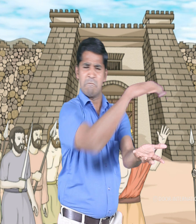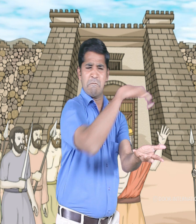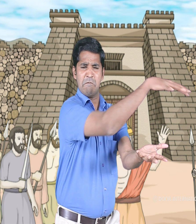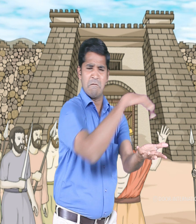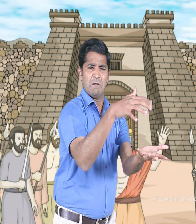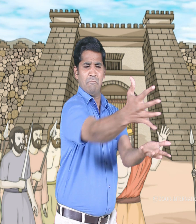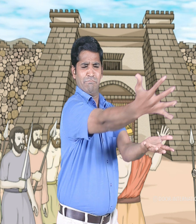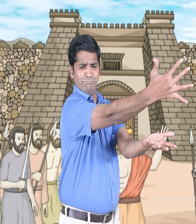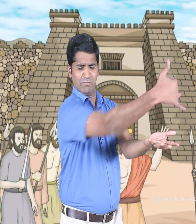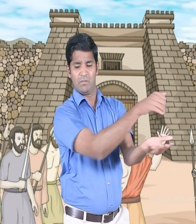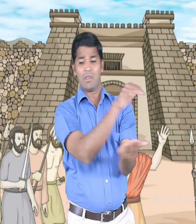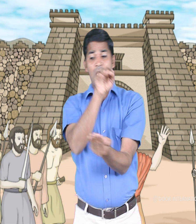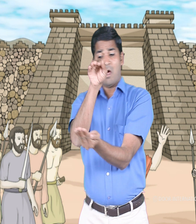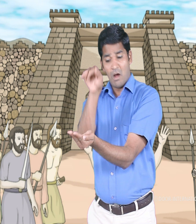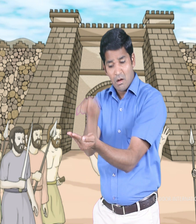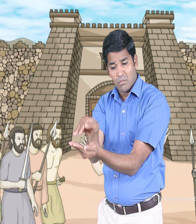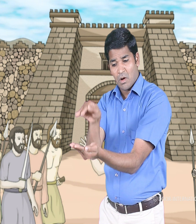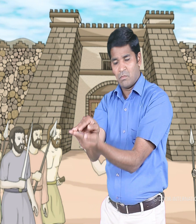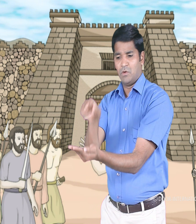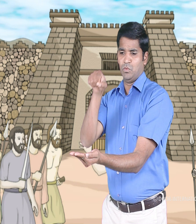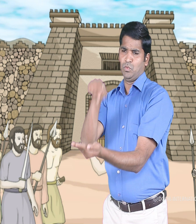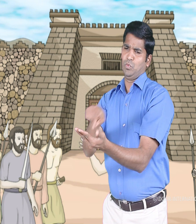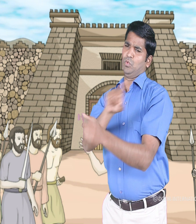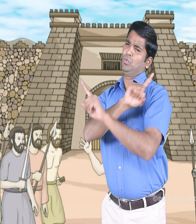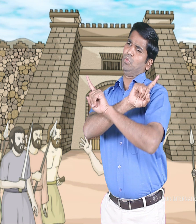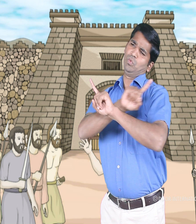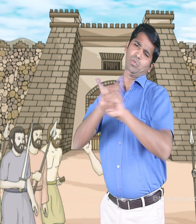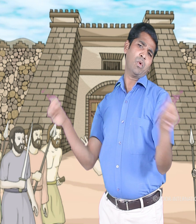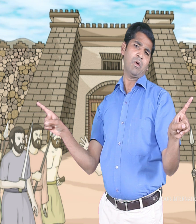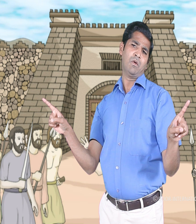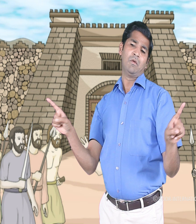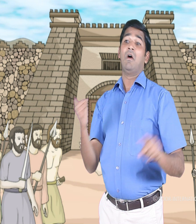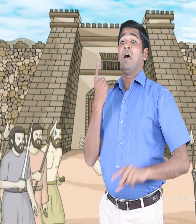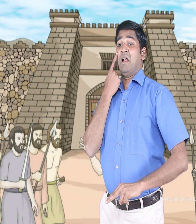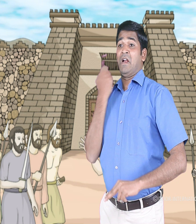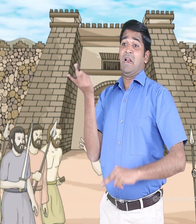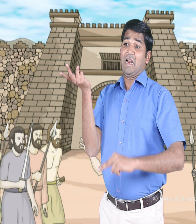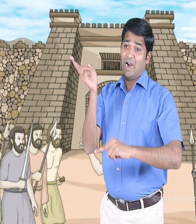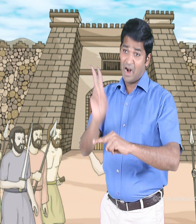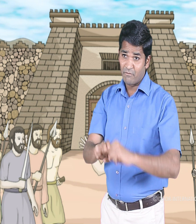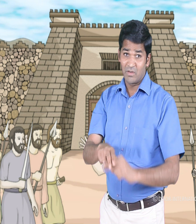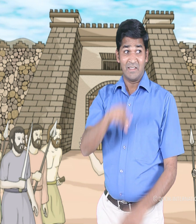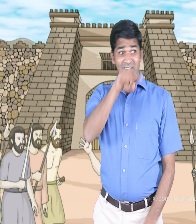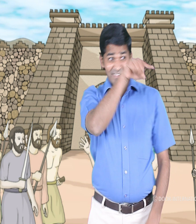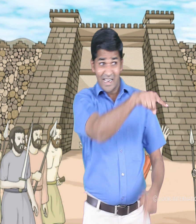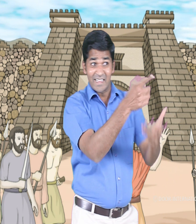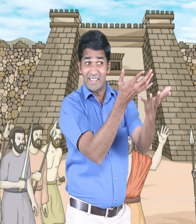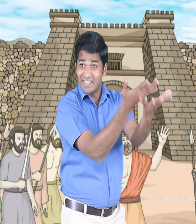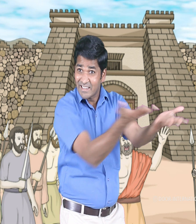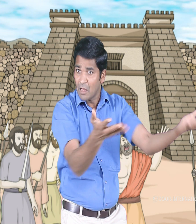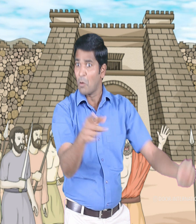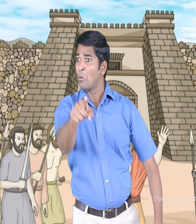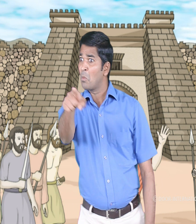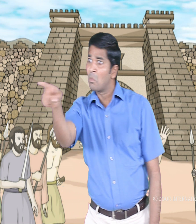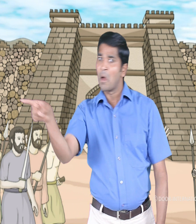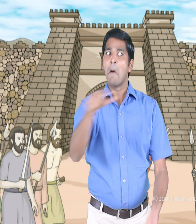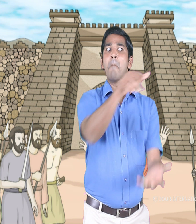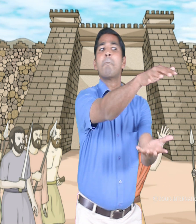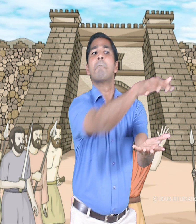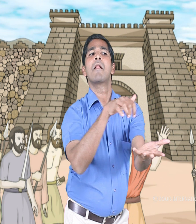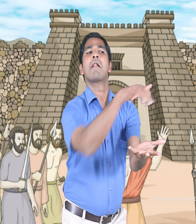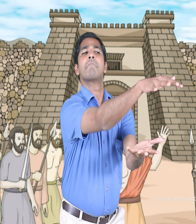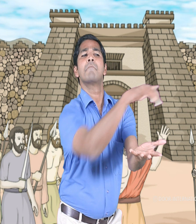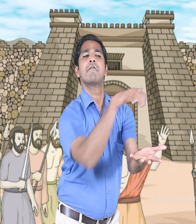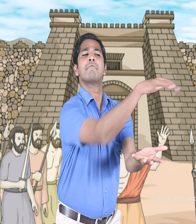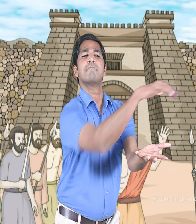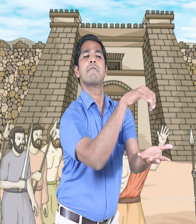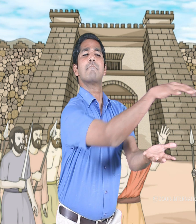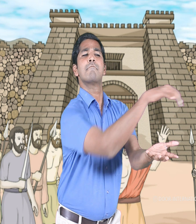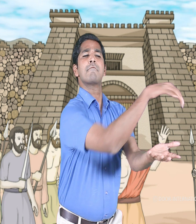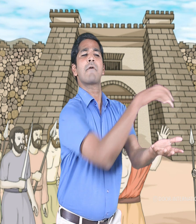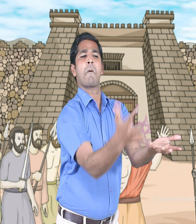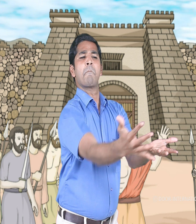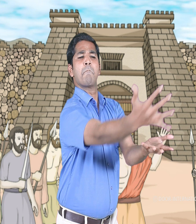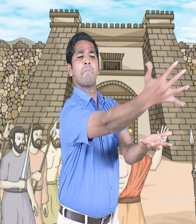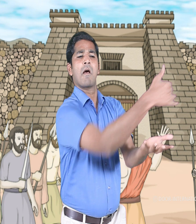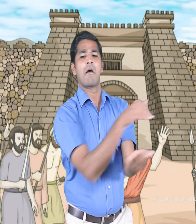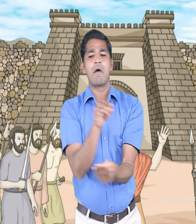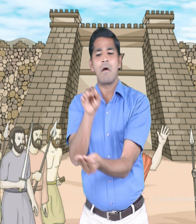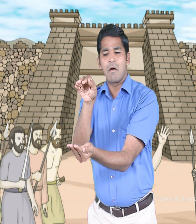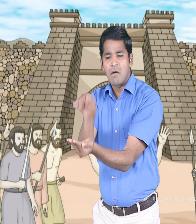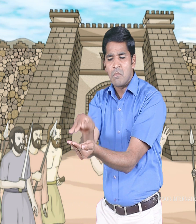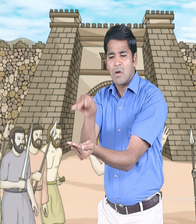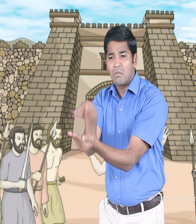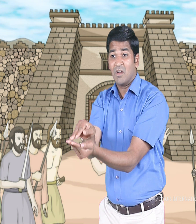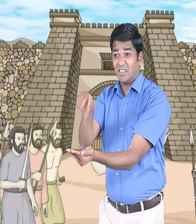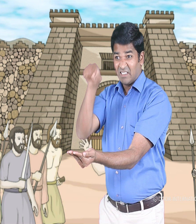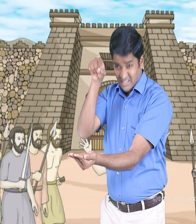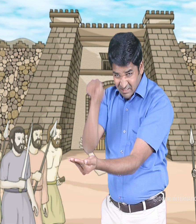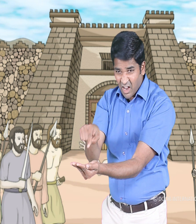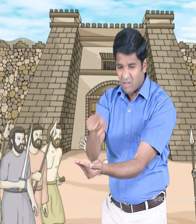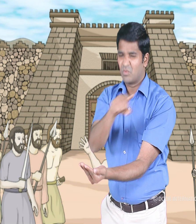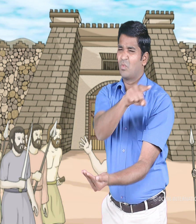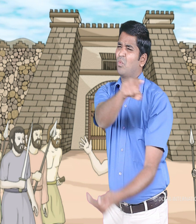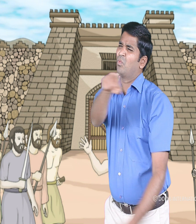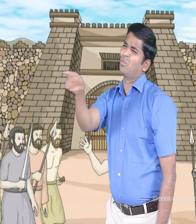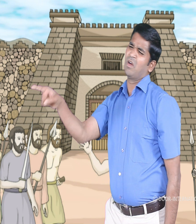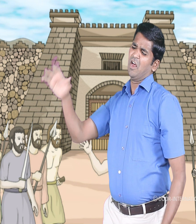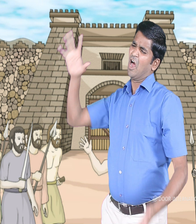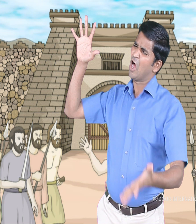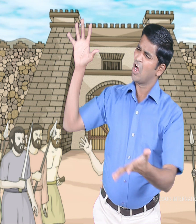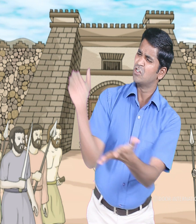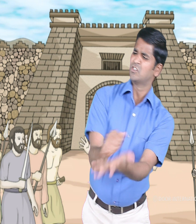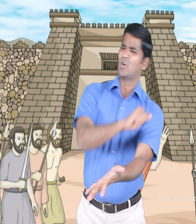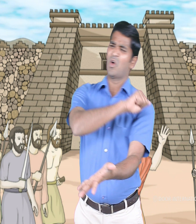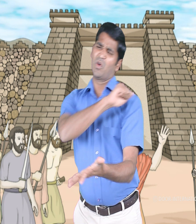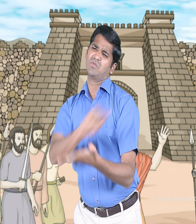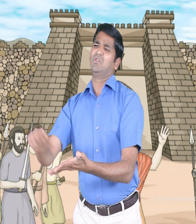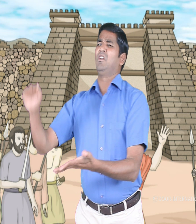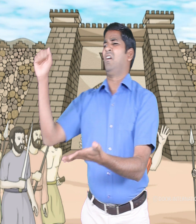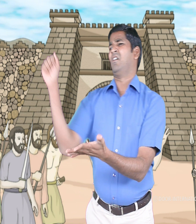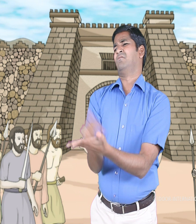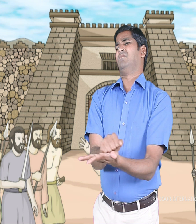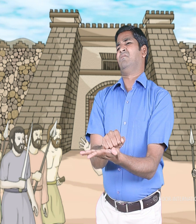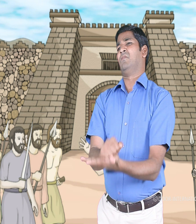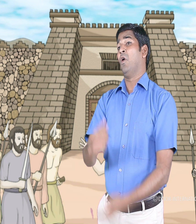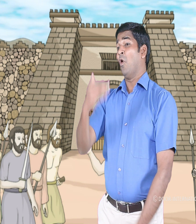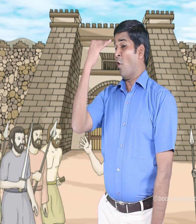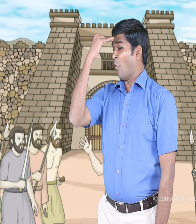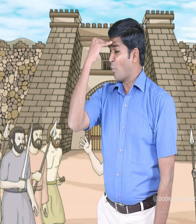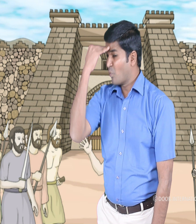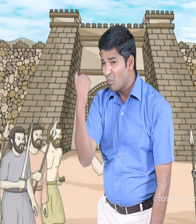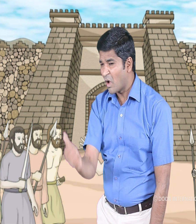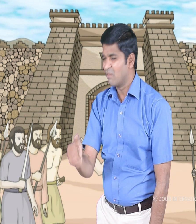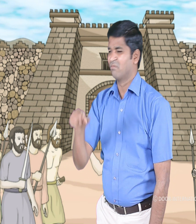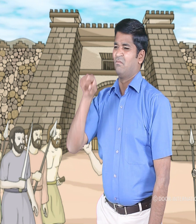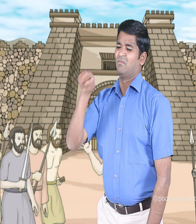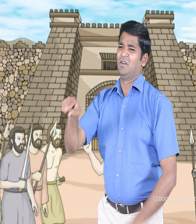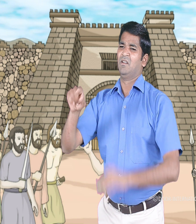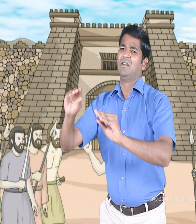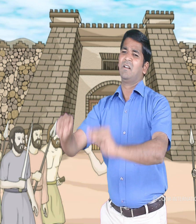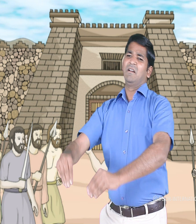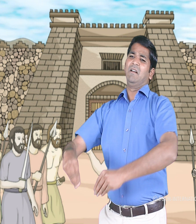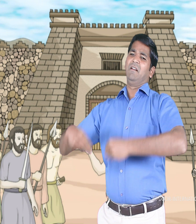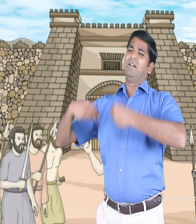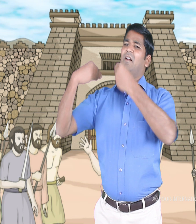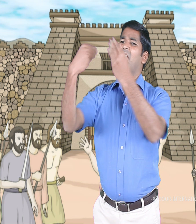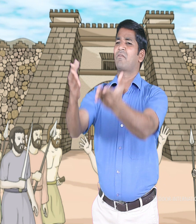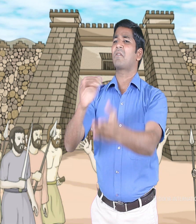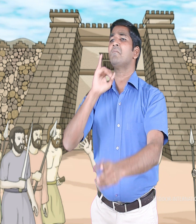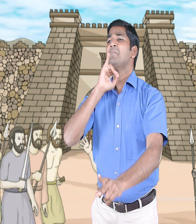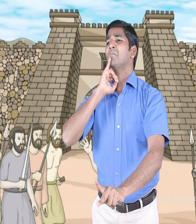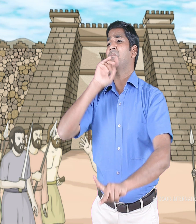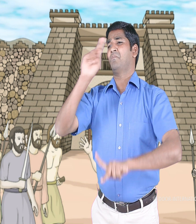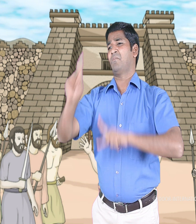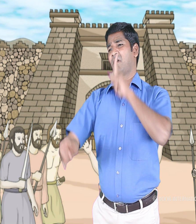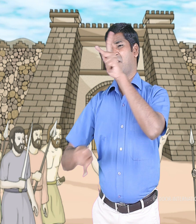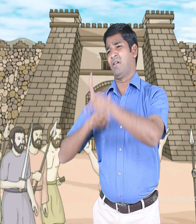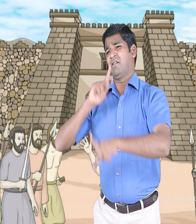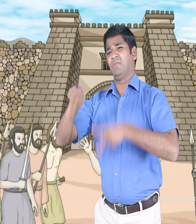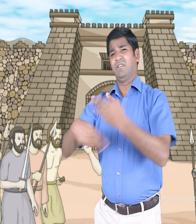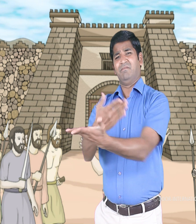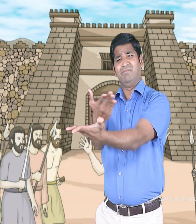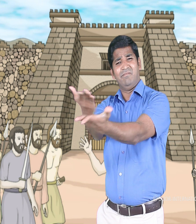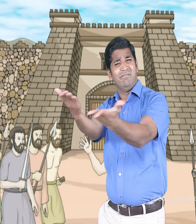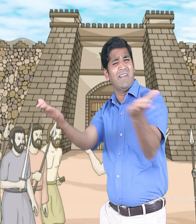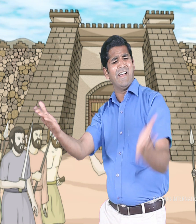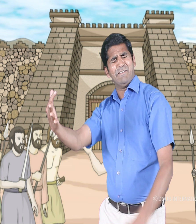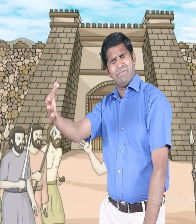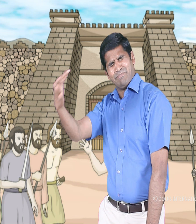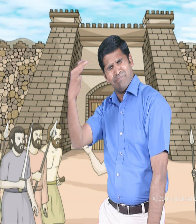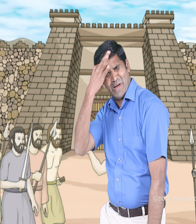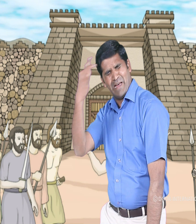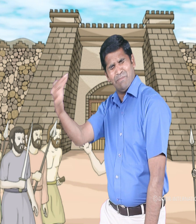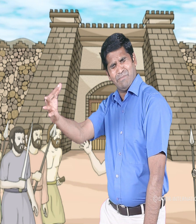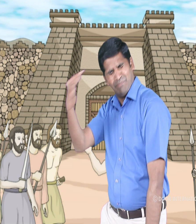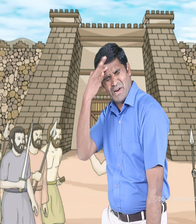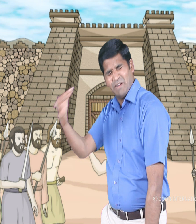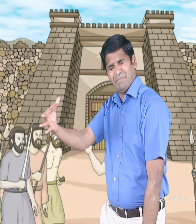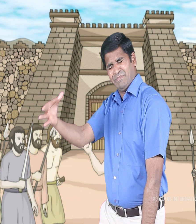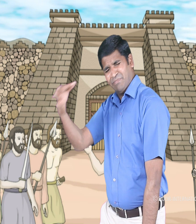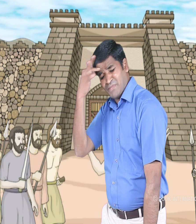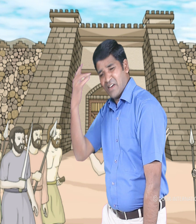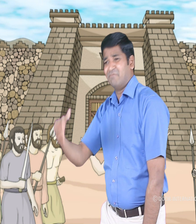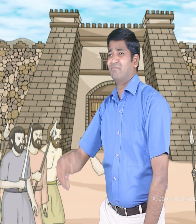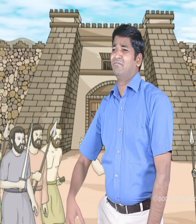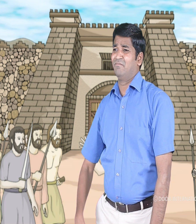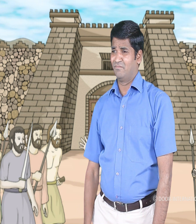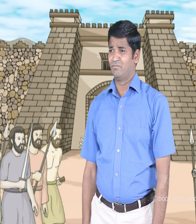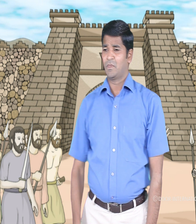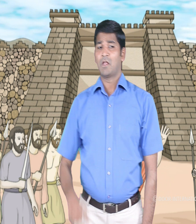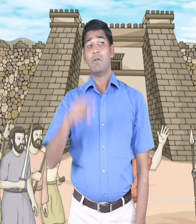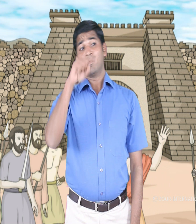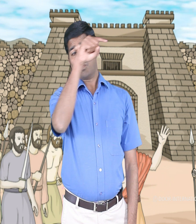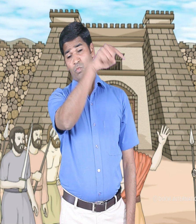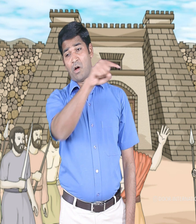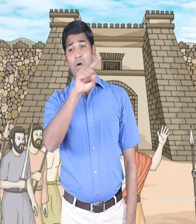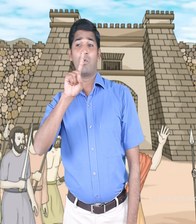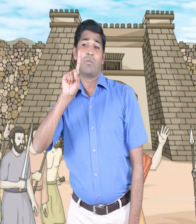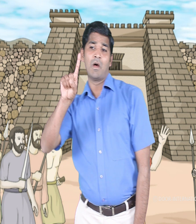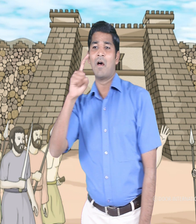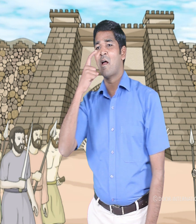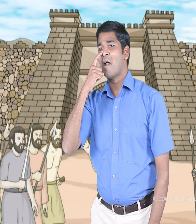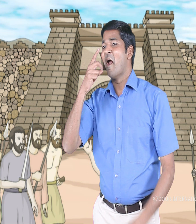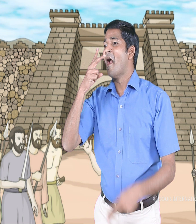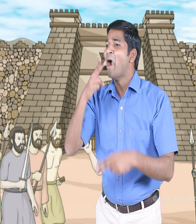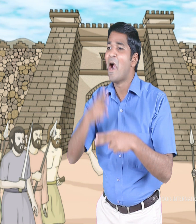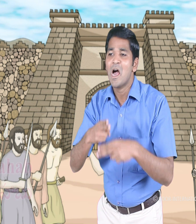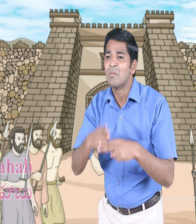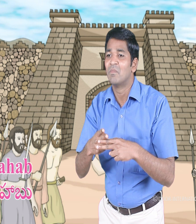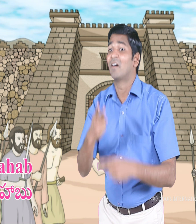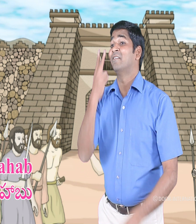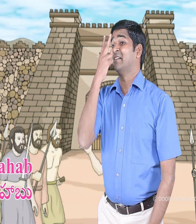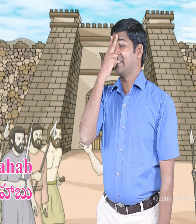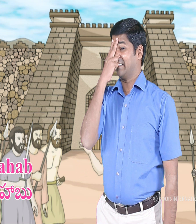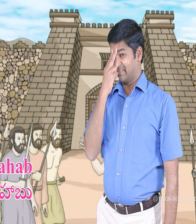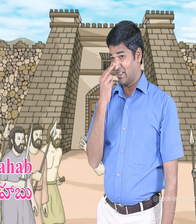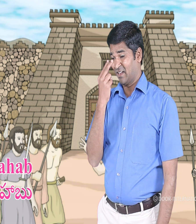But keep away from the things devoted to destruction, lest you yourself be set apart for destruction.